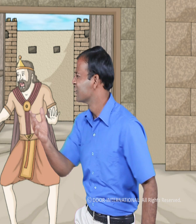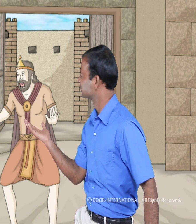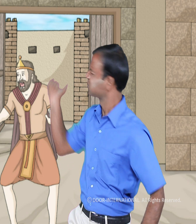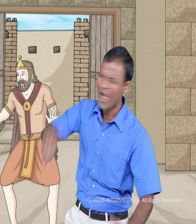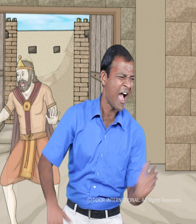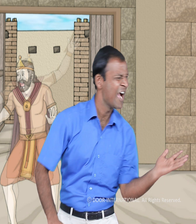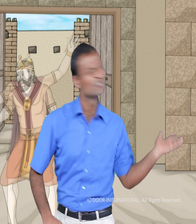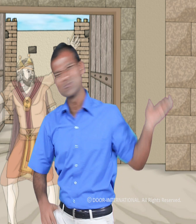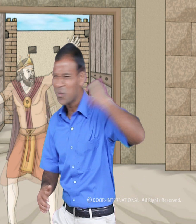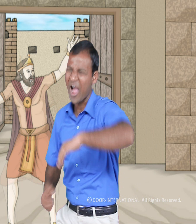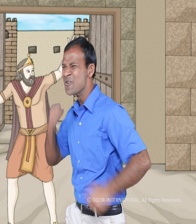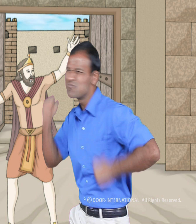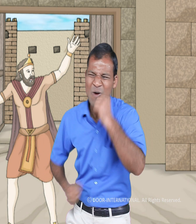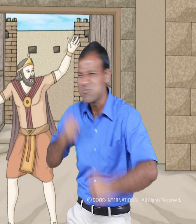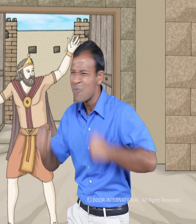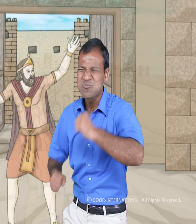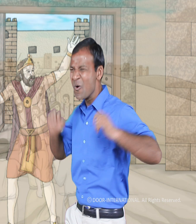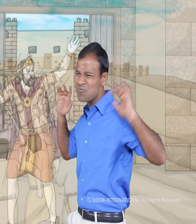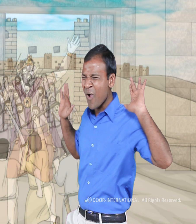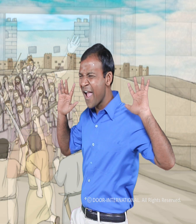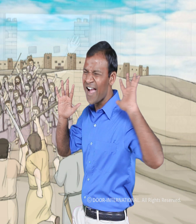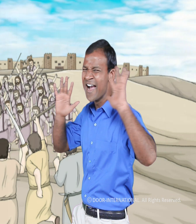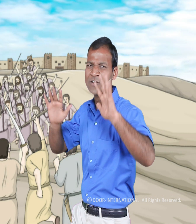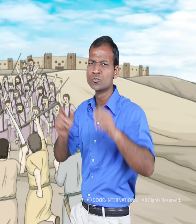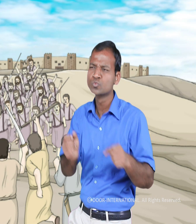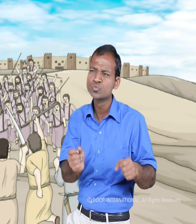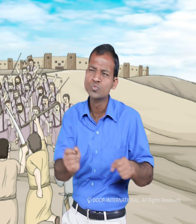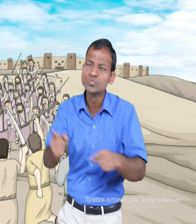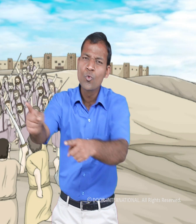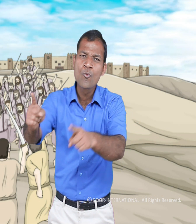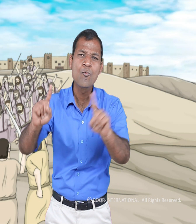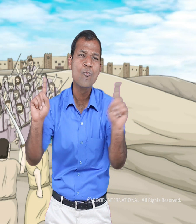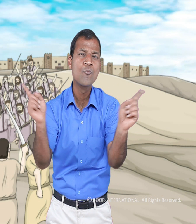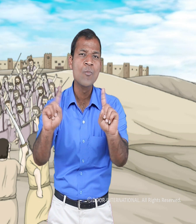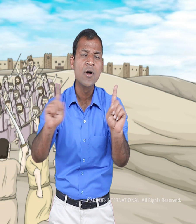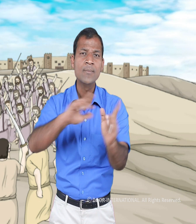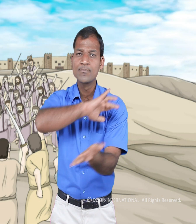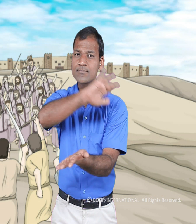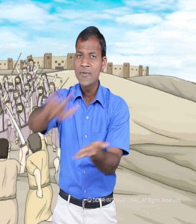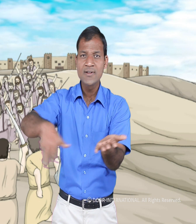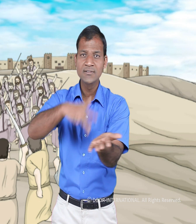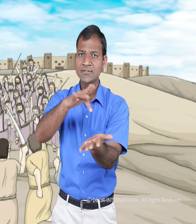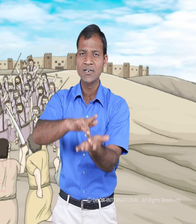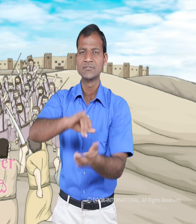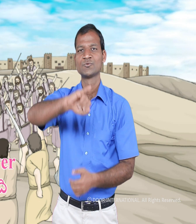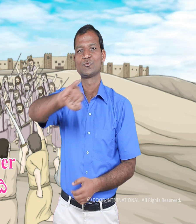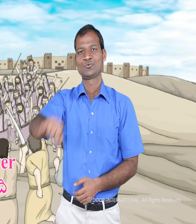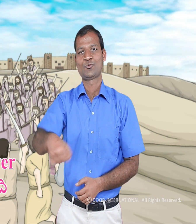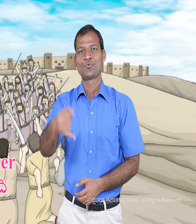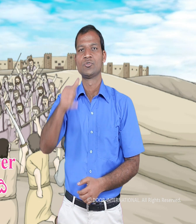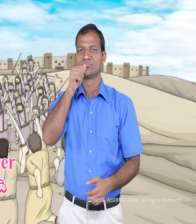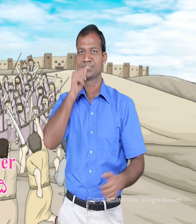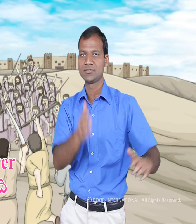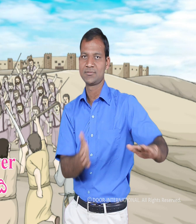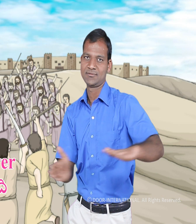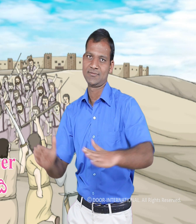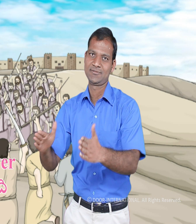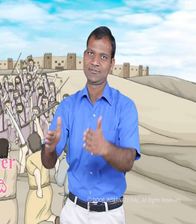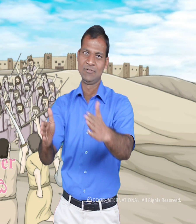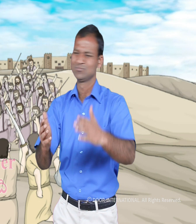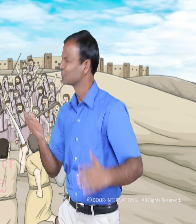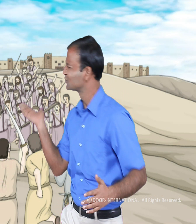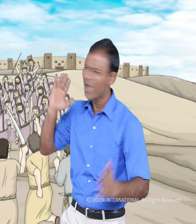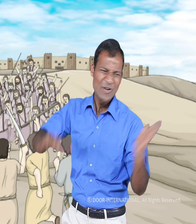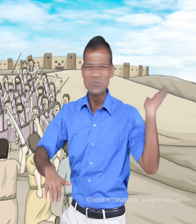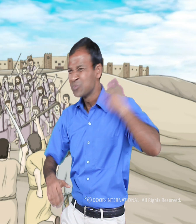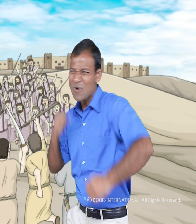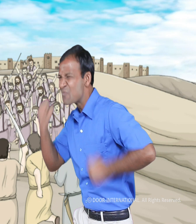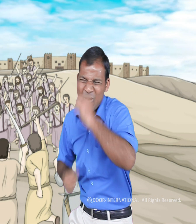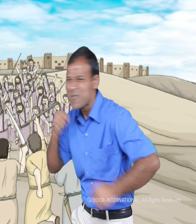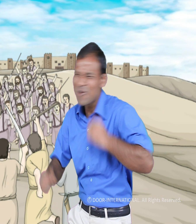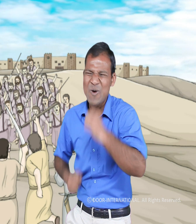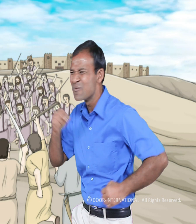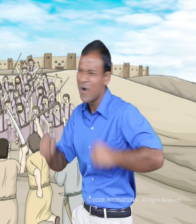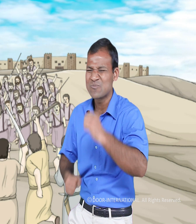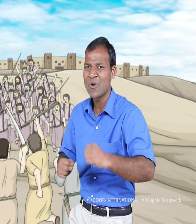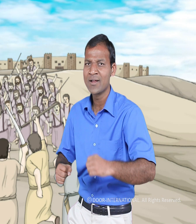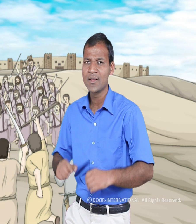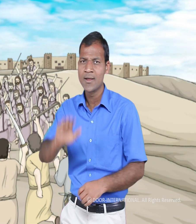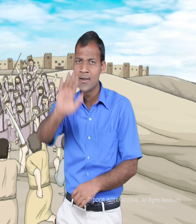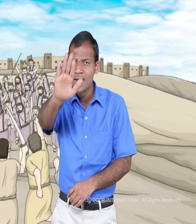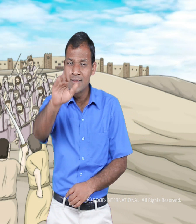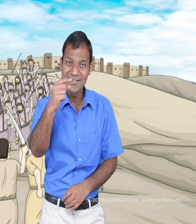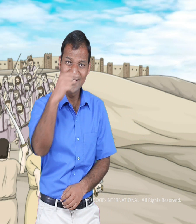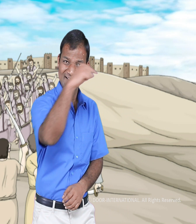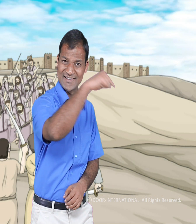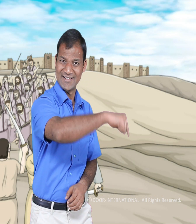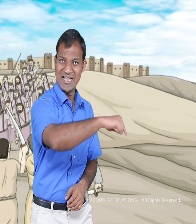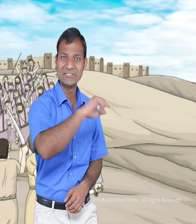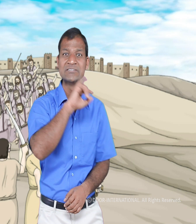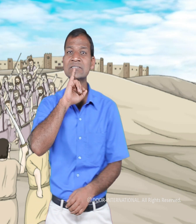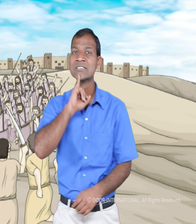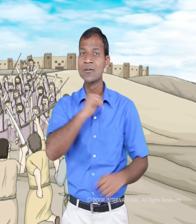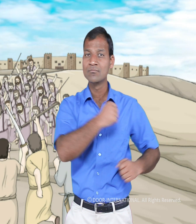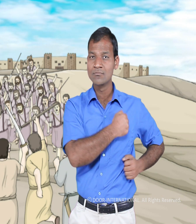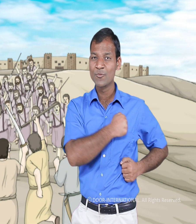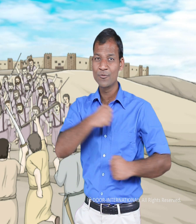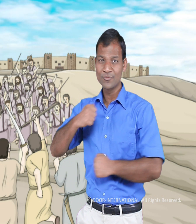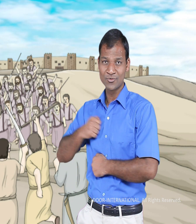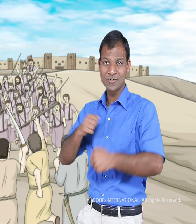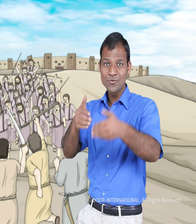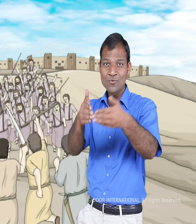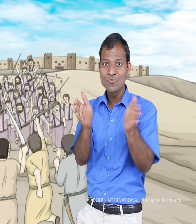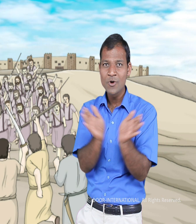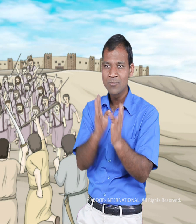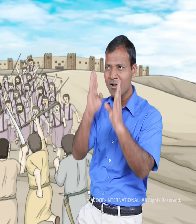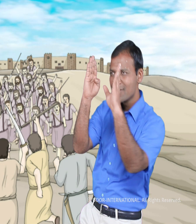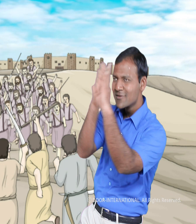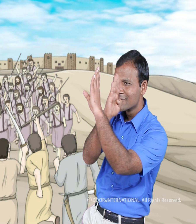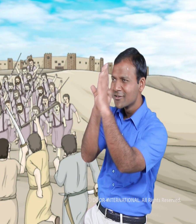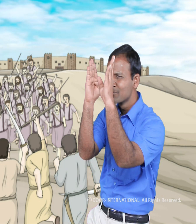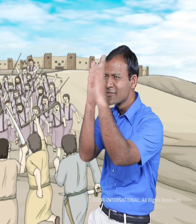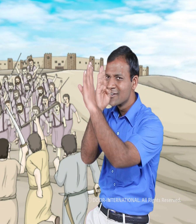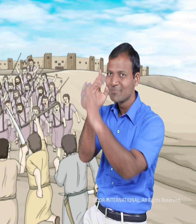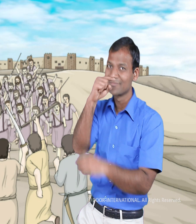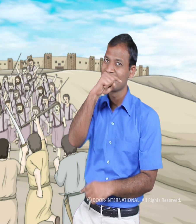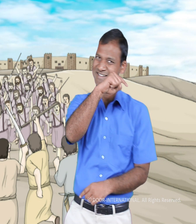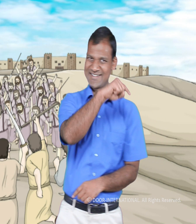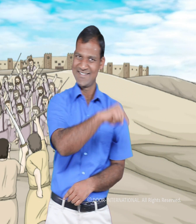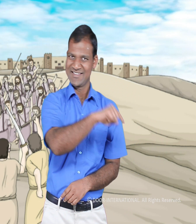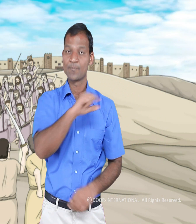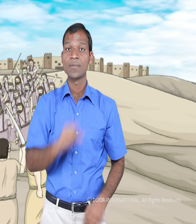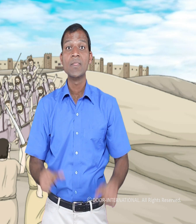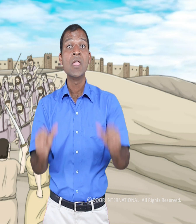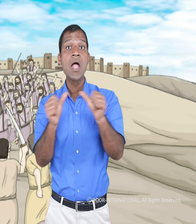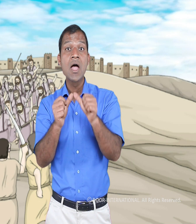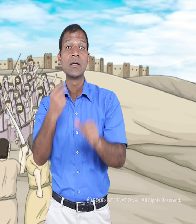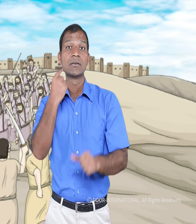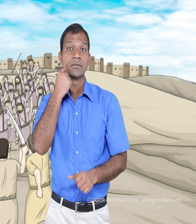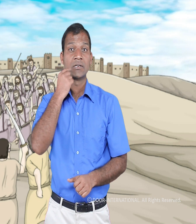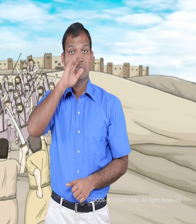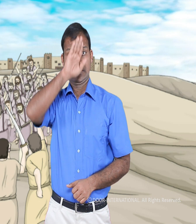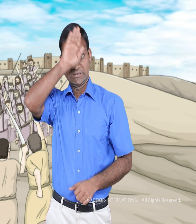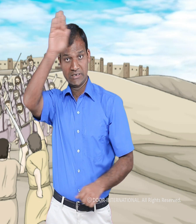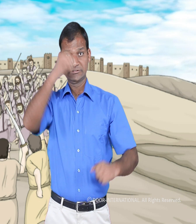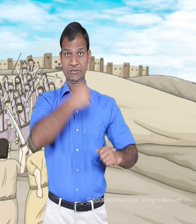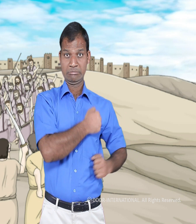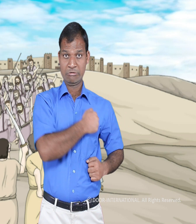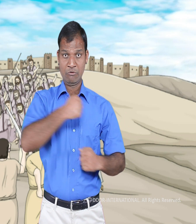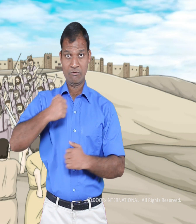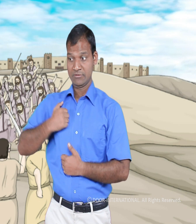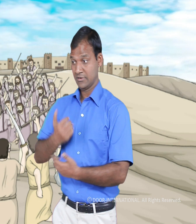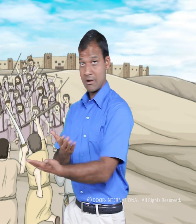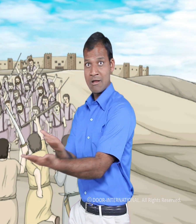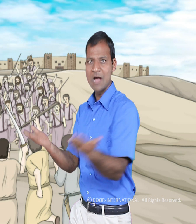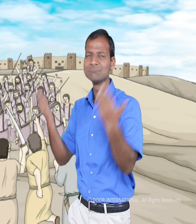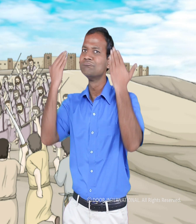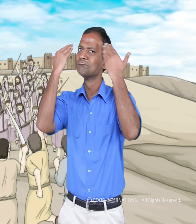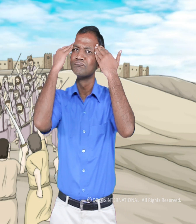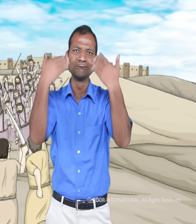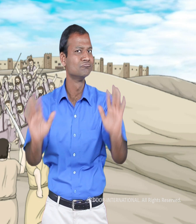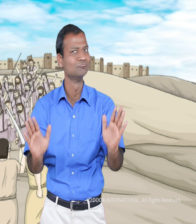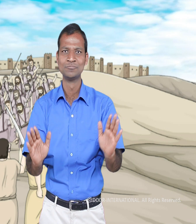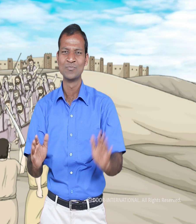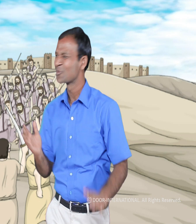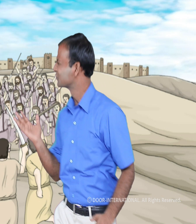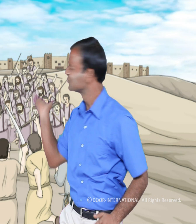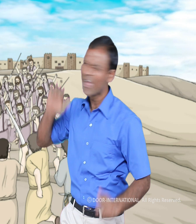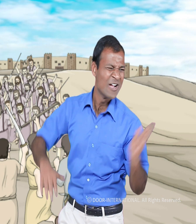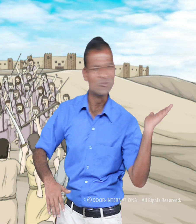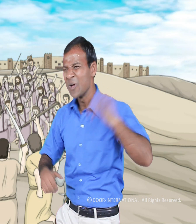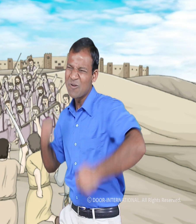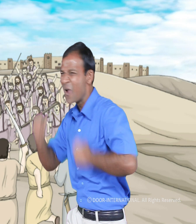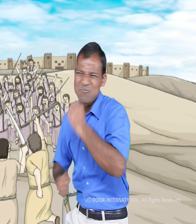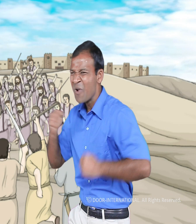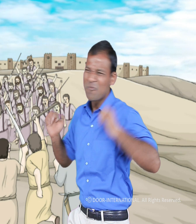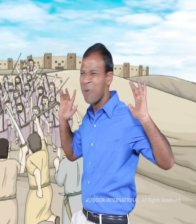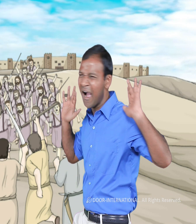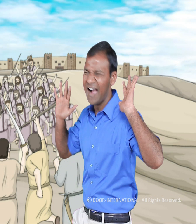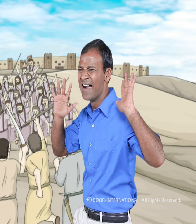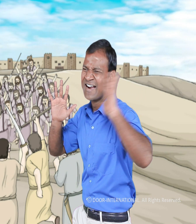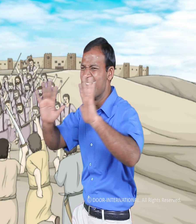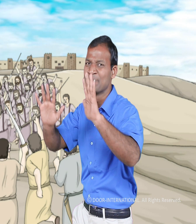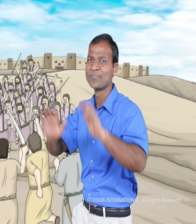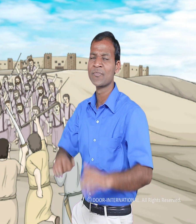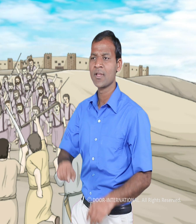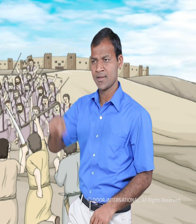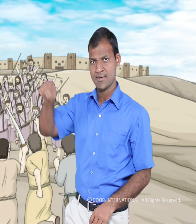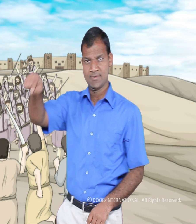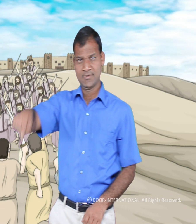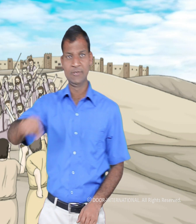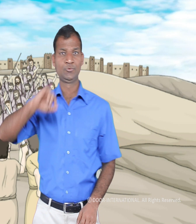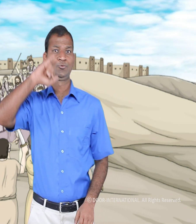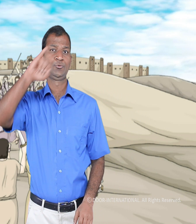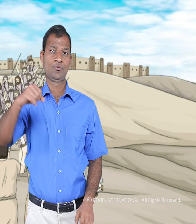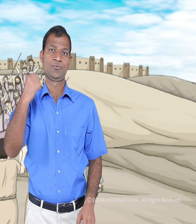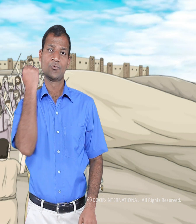Joshua and all Israel let themselves be beaten back before them, and they fled toward the wilderness.